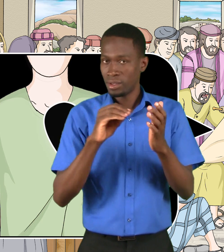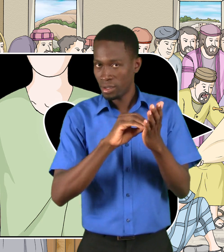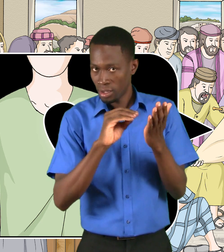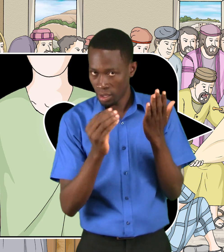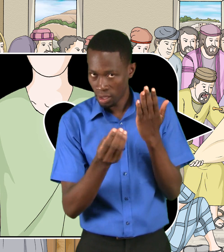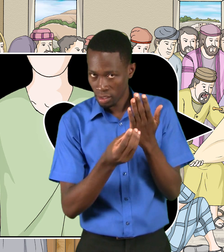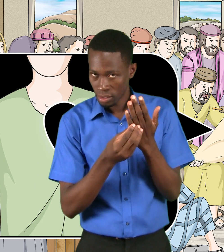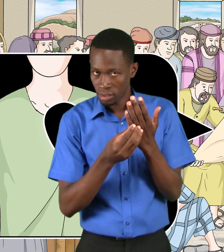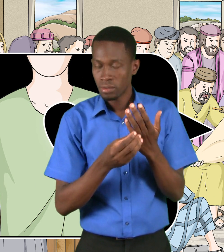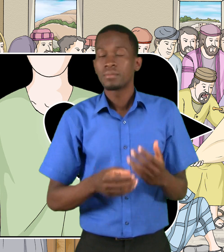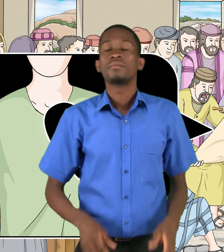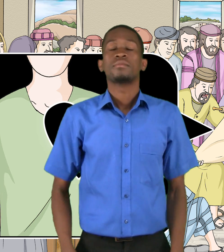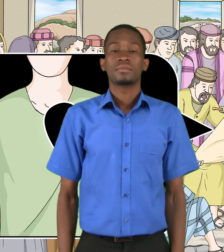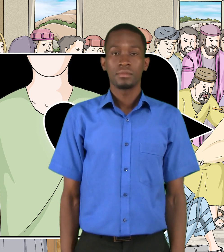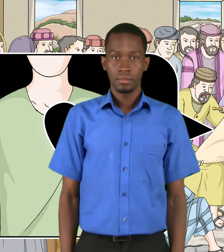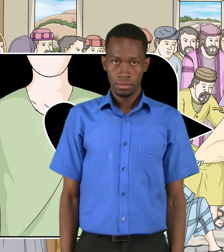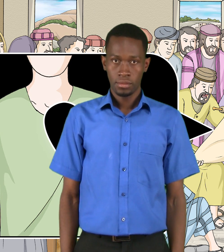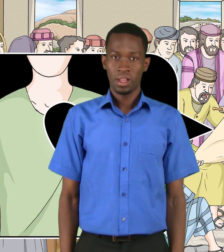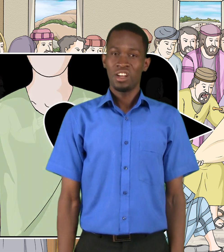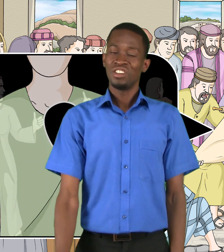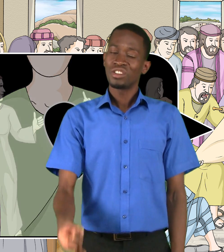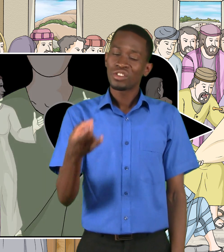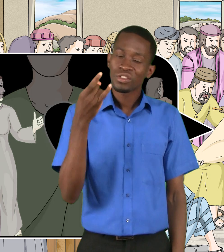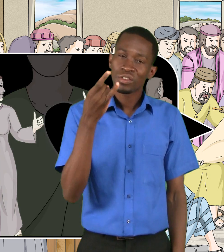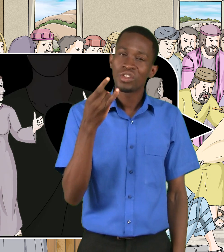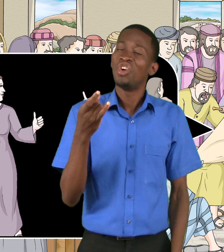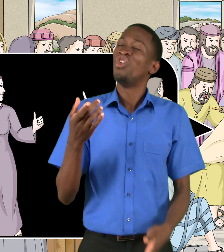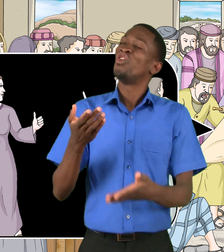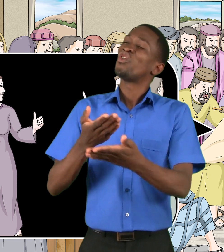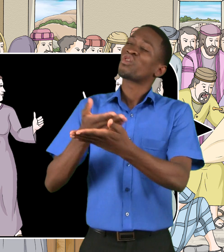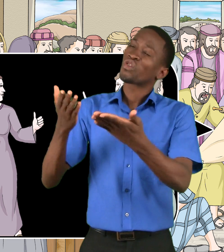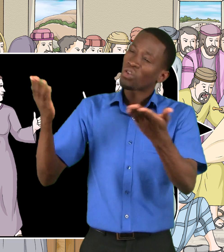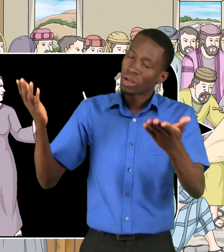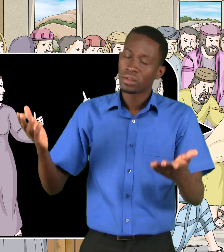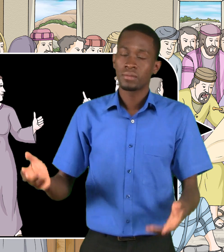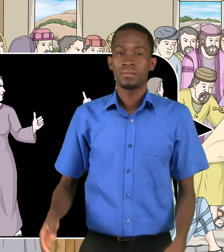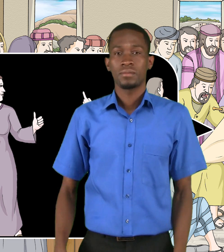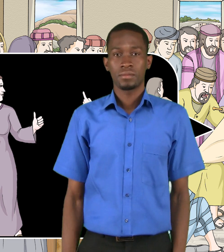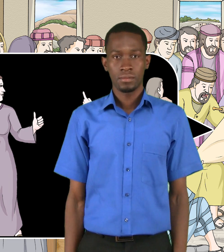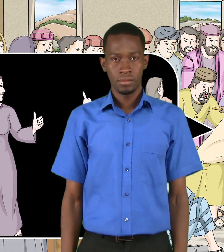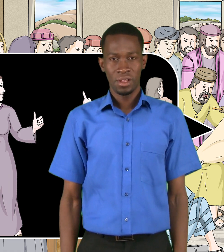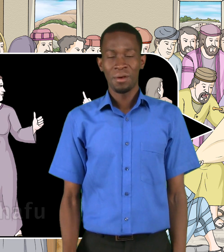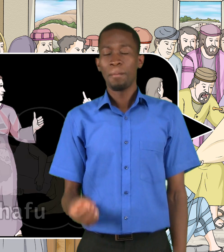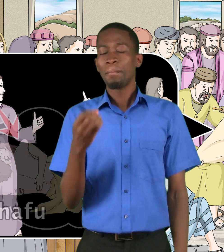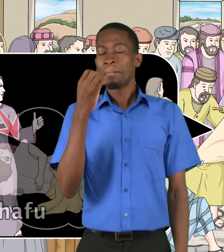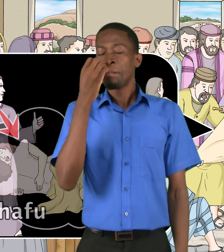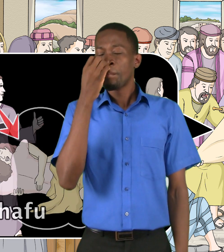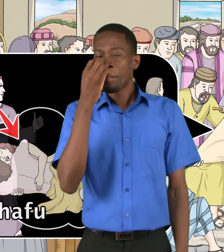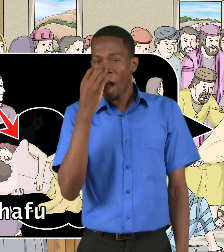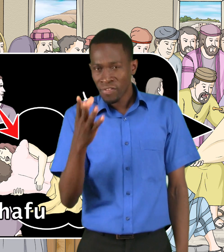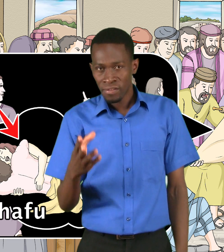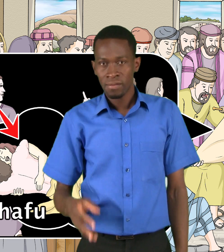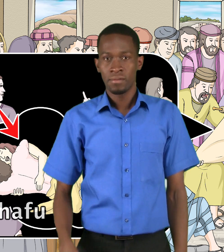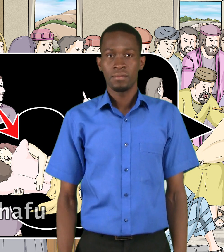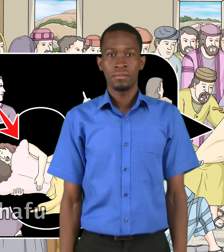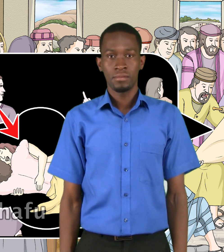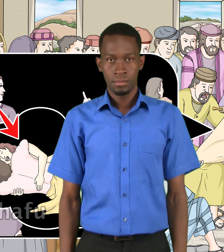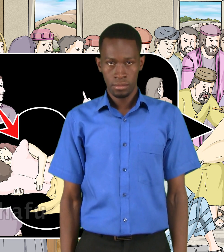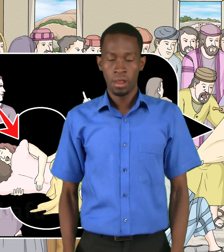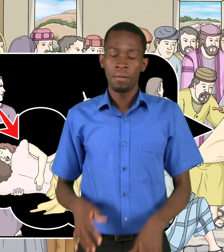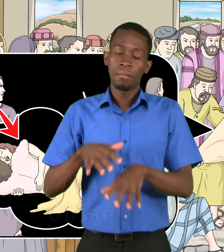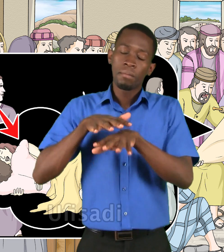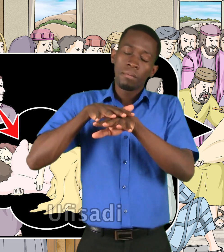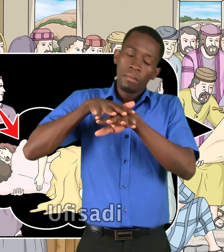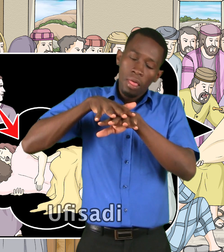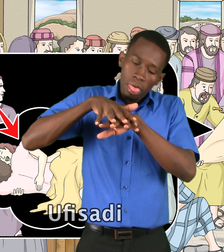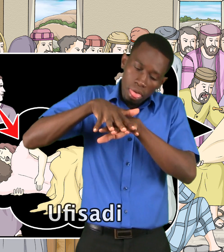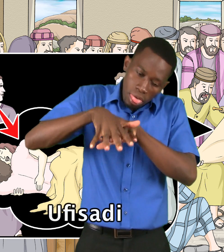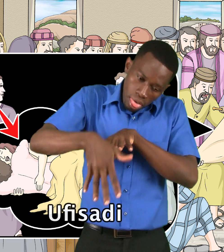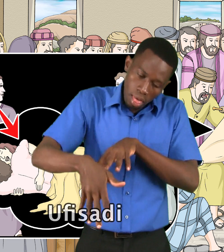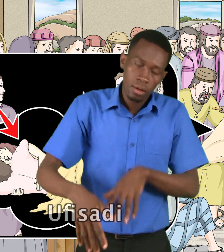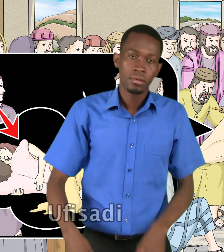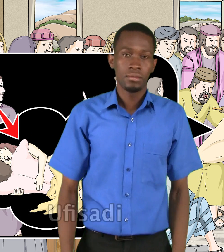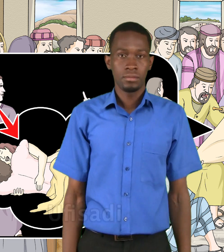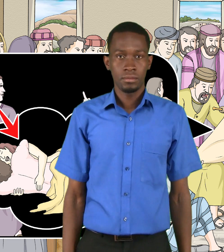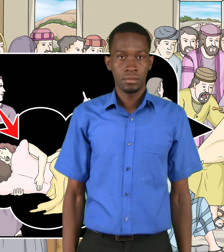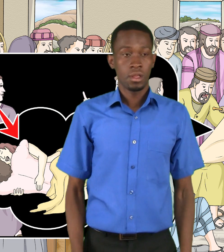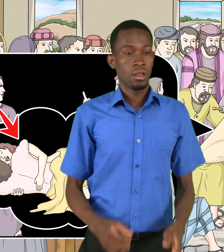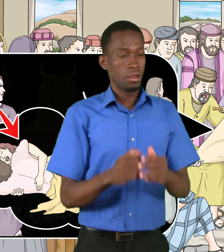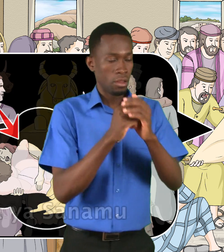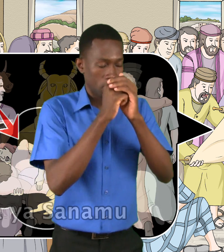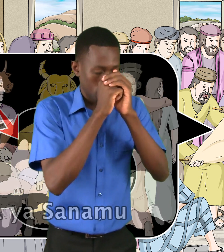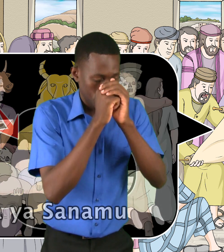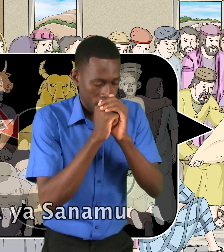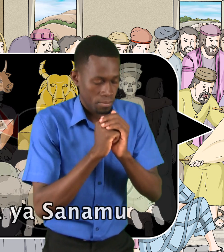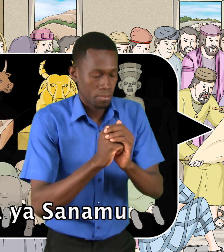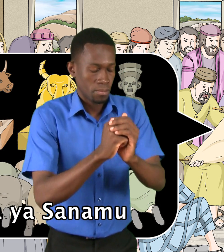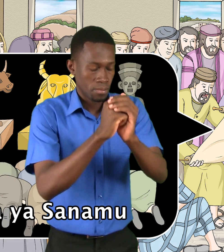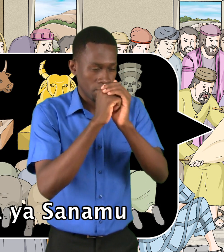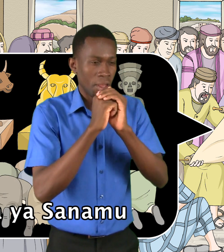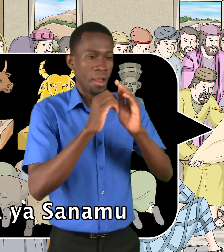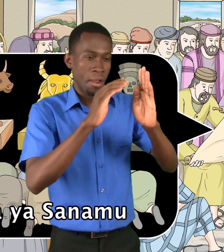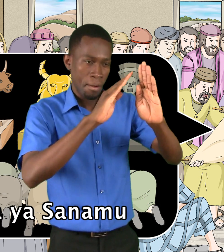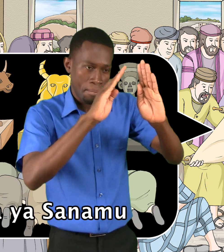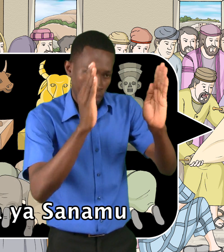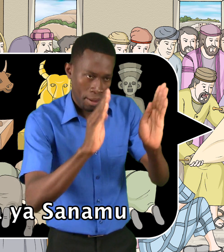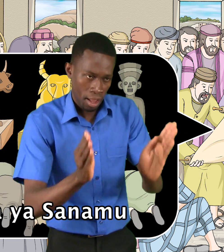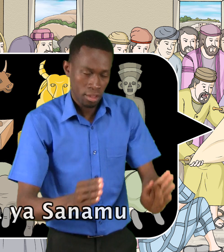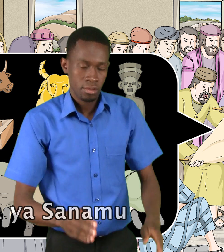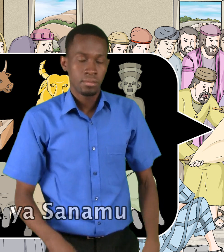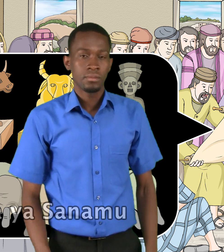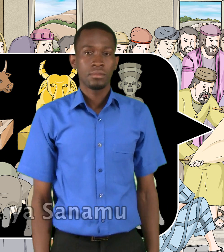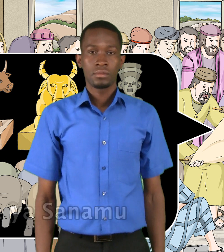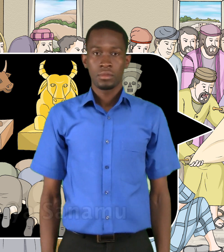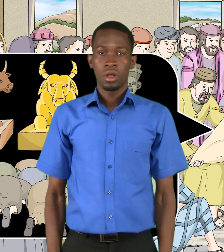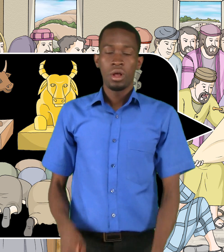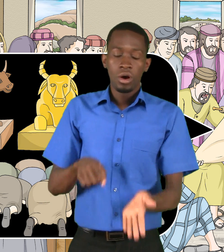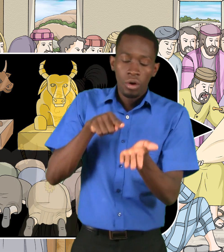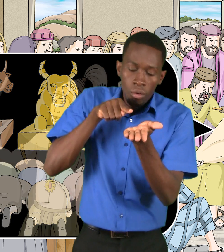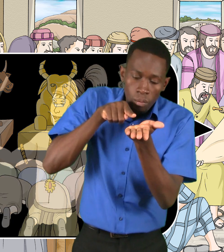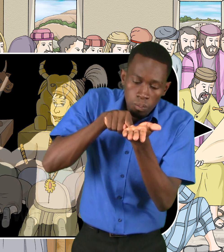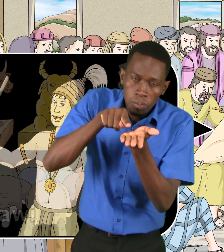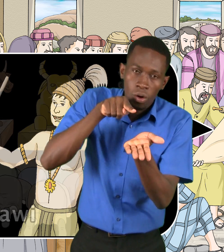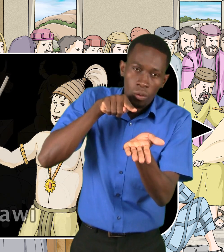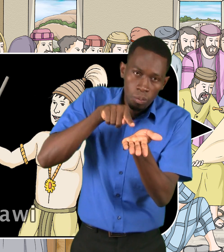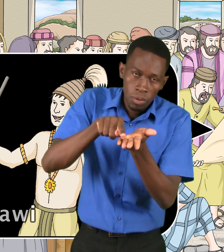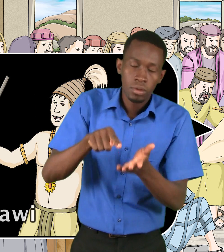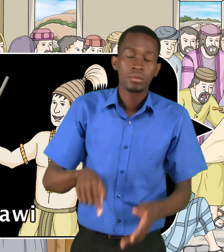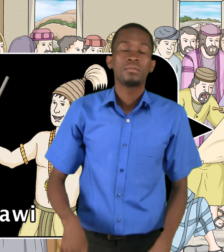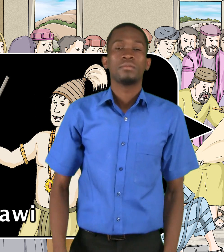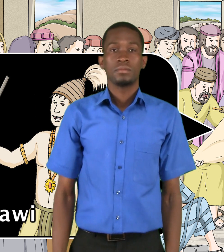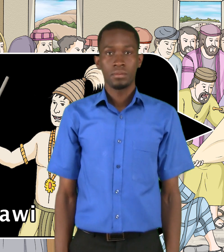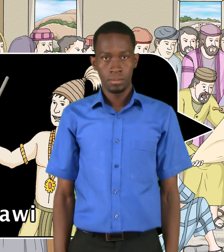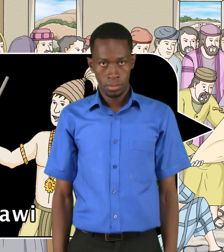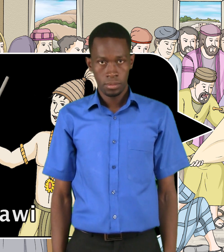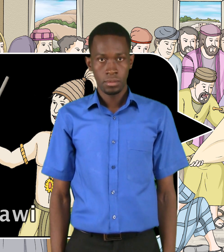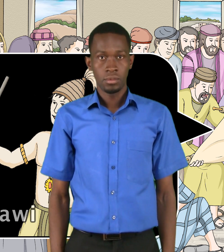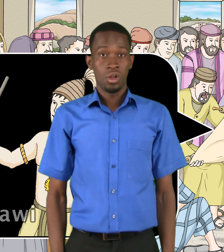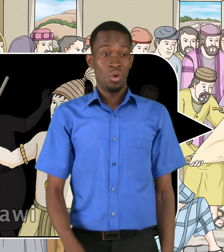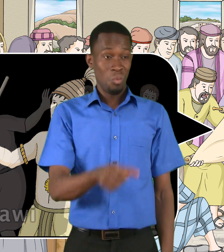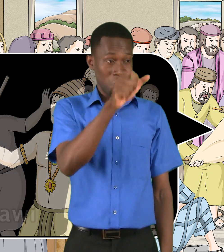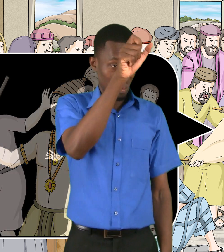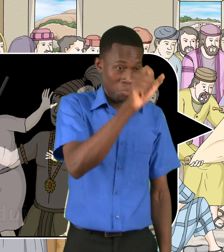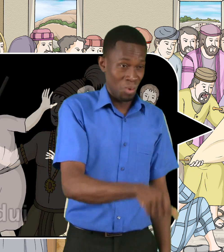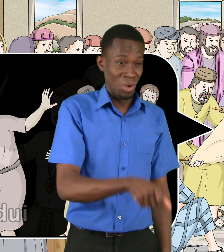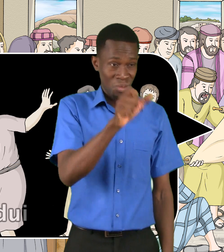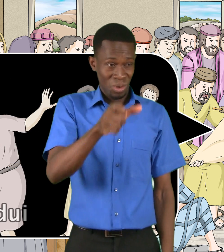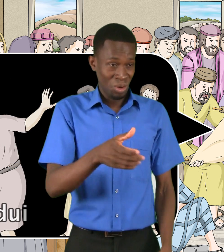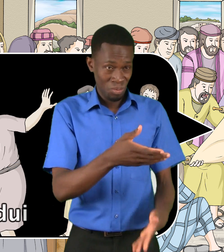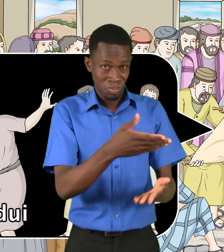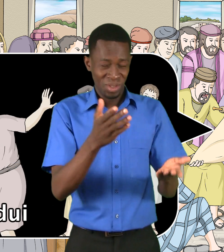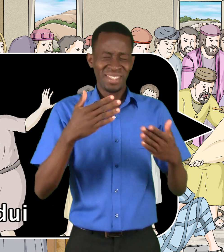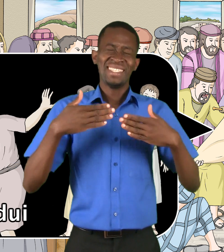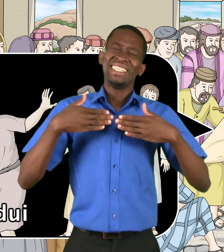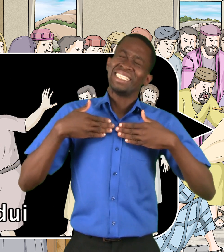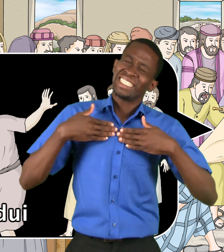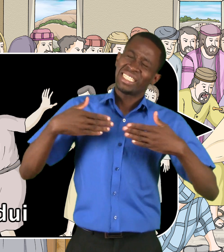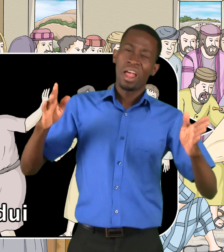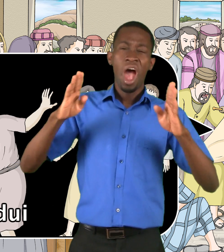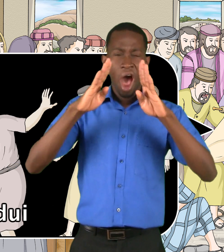The acts of the flesh are obvious: sexual immorality, impurity, and debauchery; idolatry and sorcery;